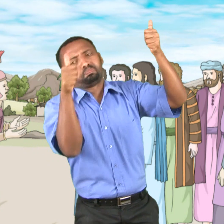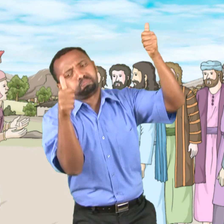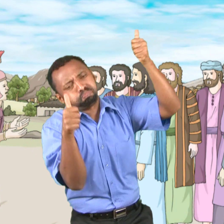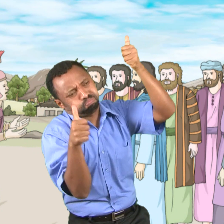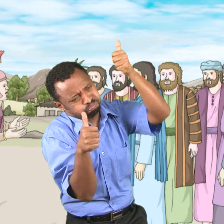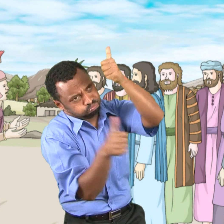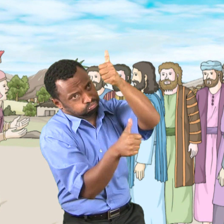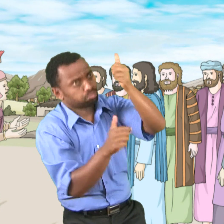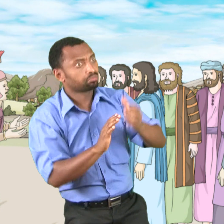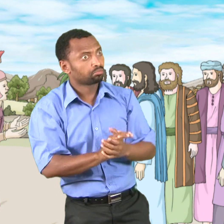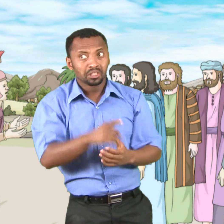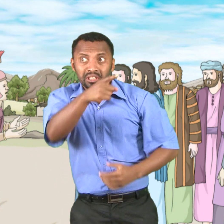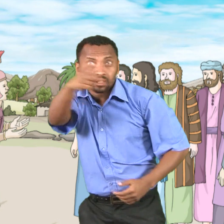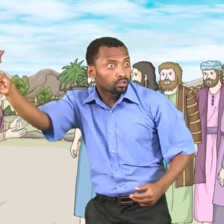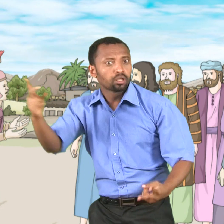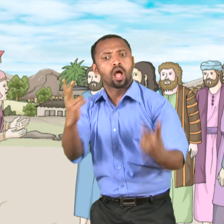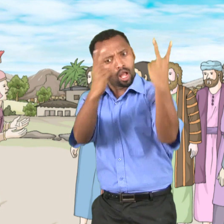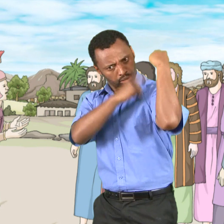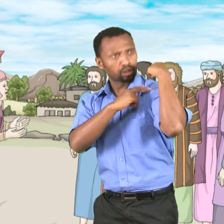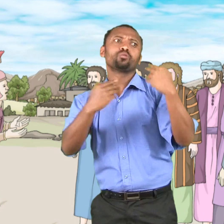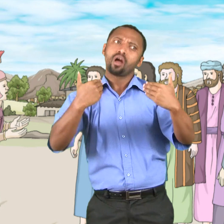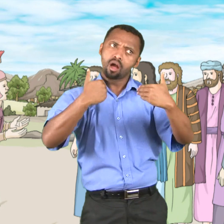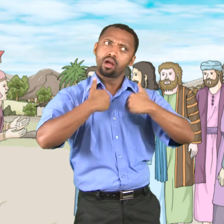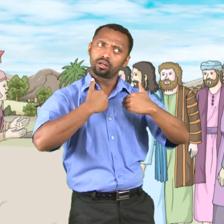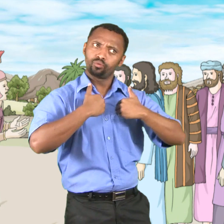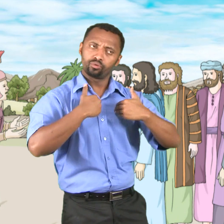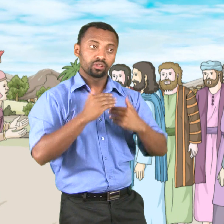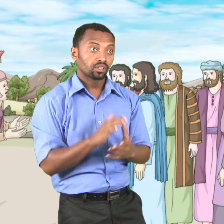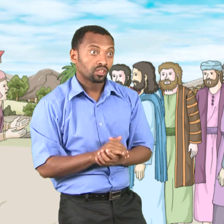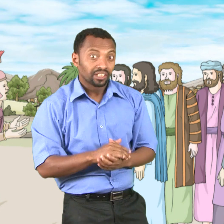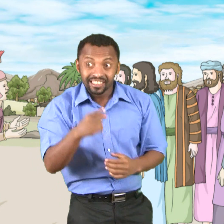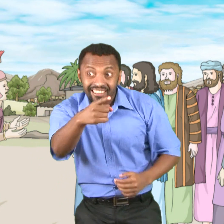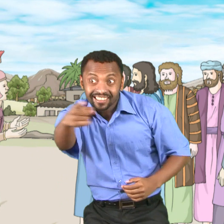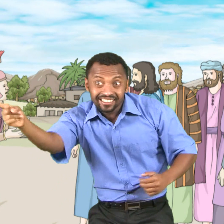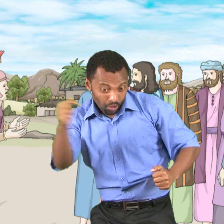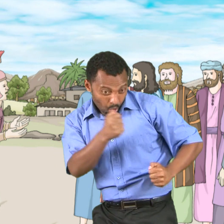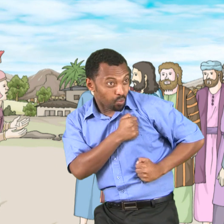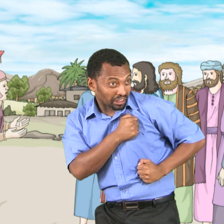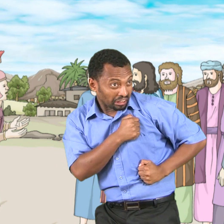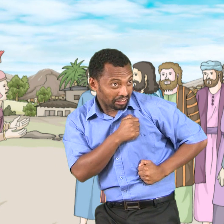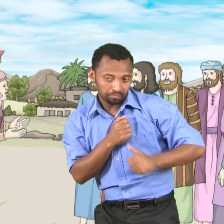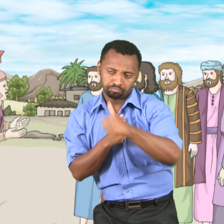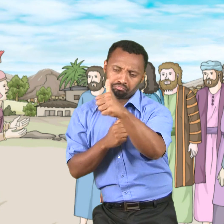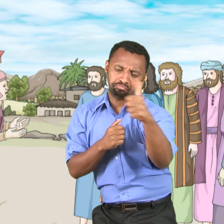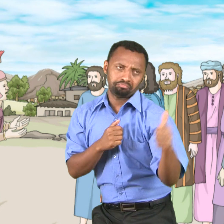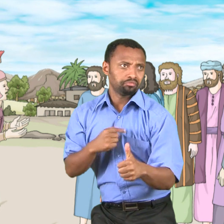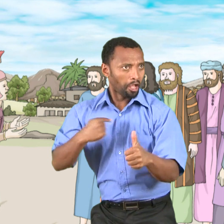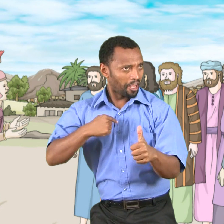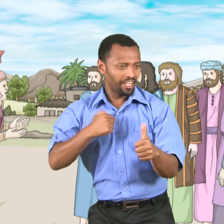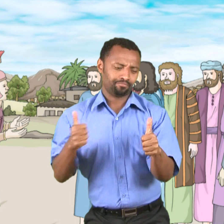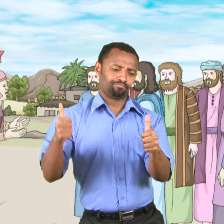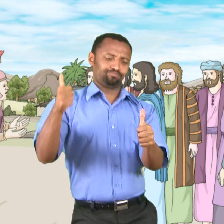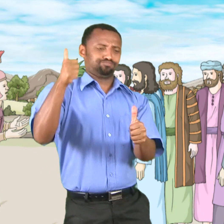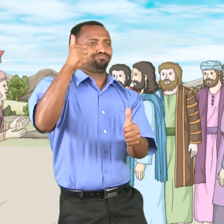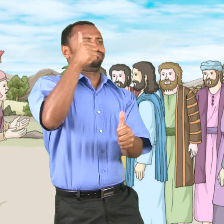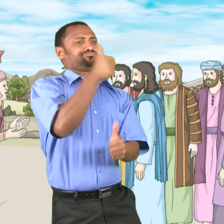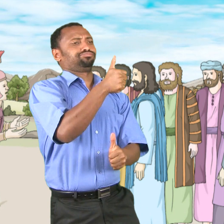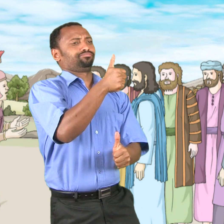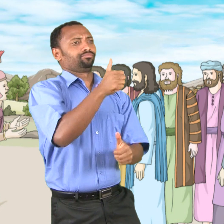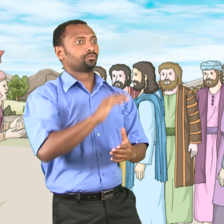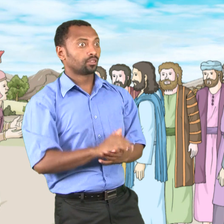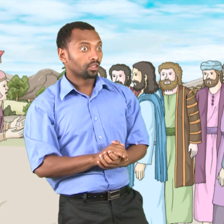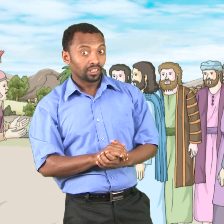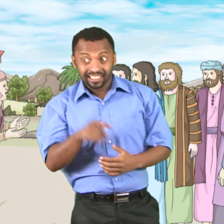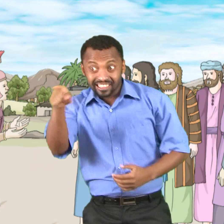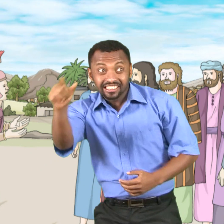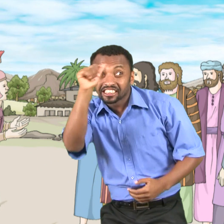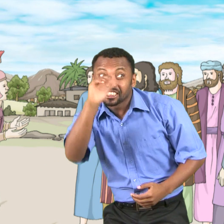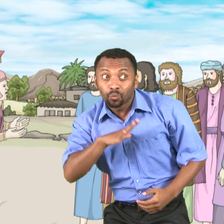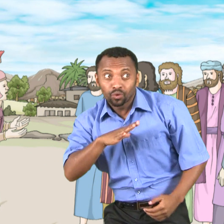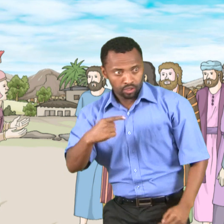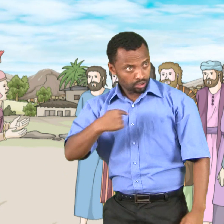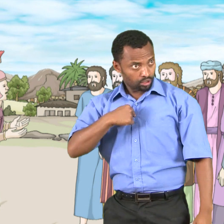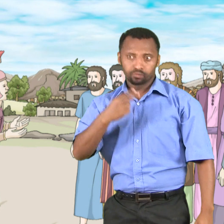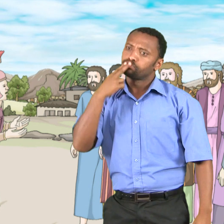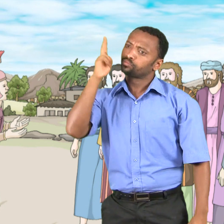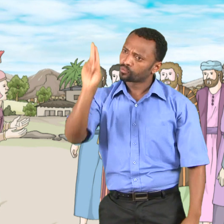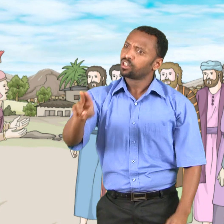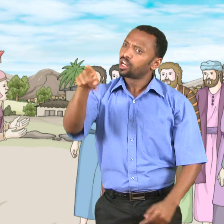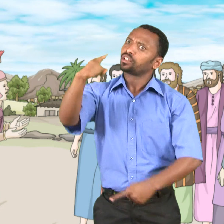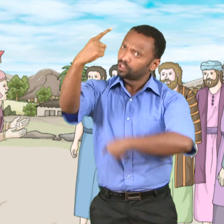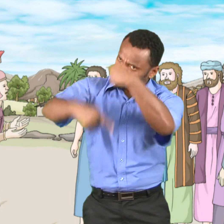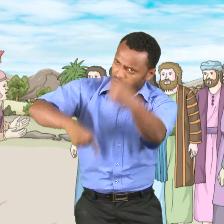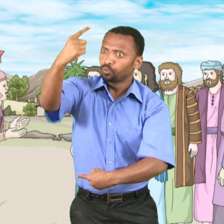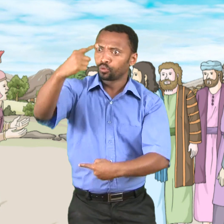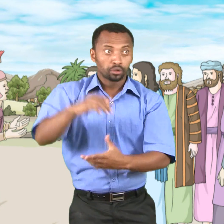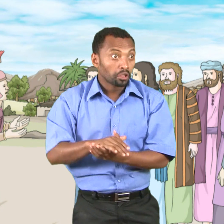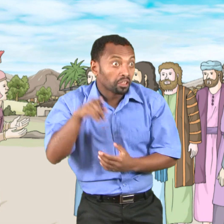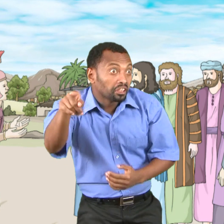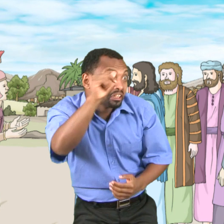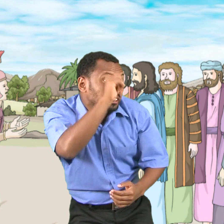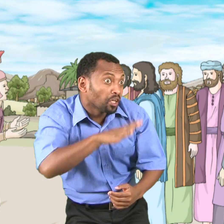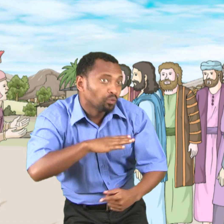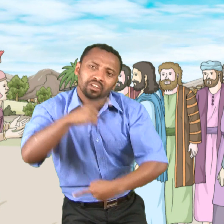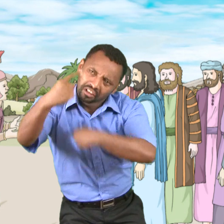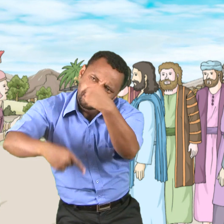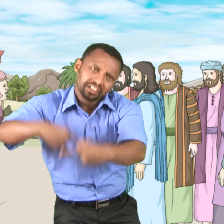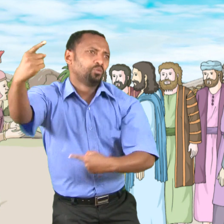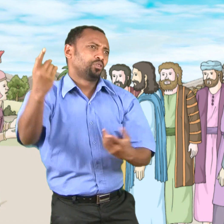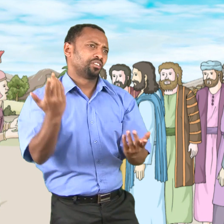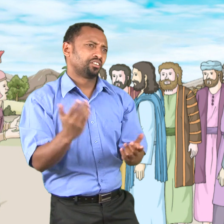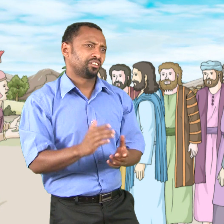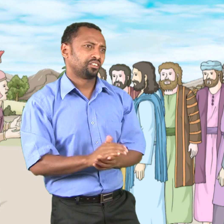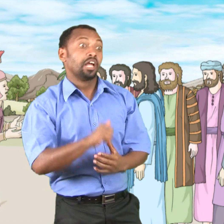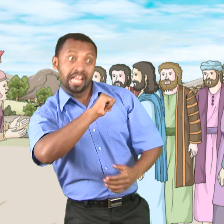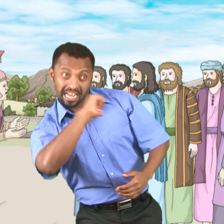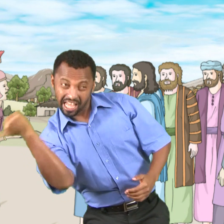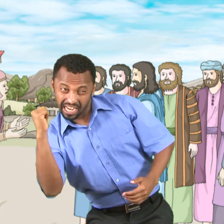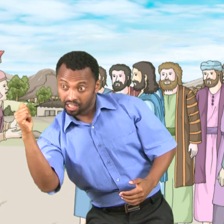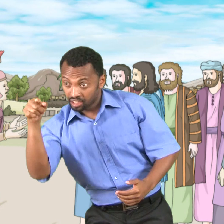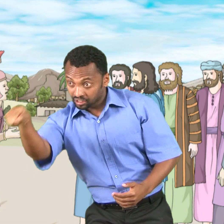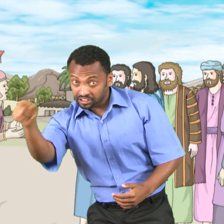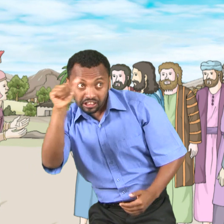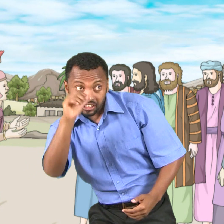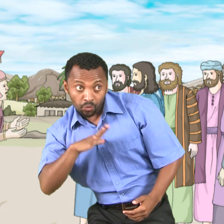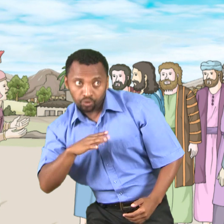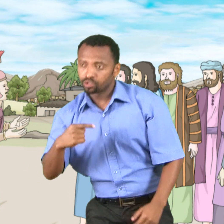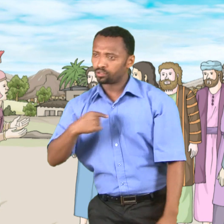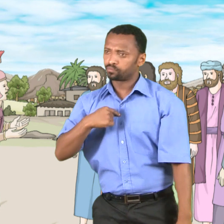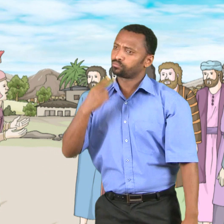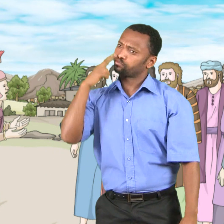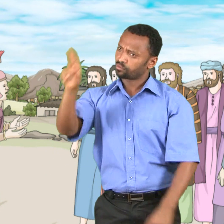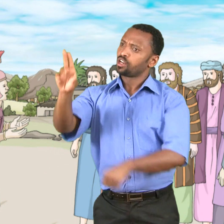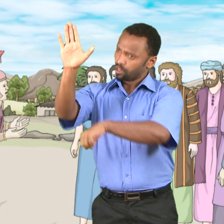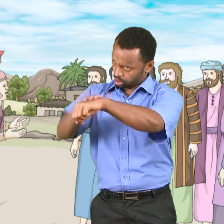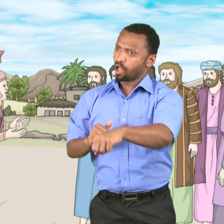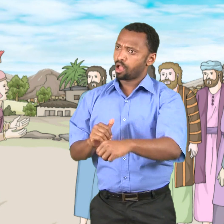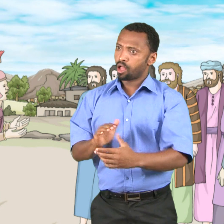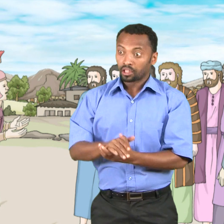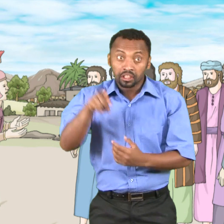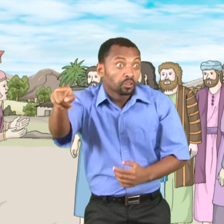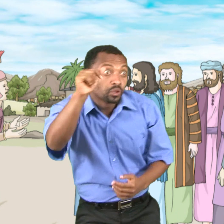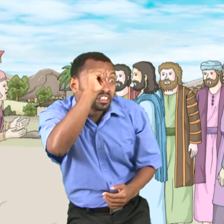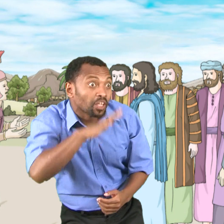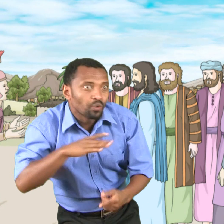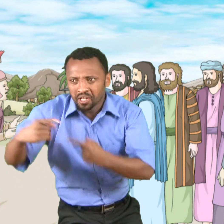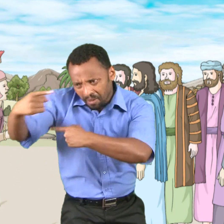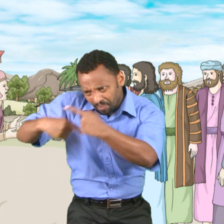But just say the word, and my servant will be healed.